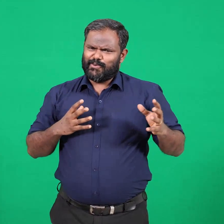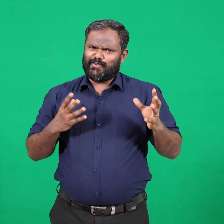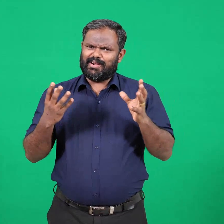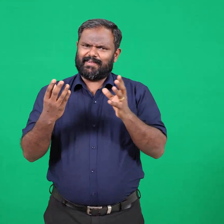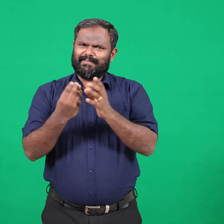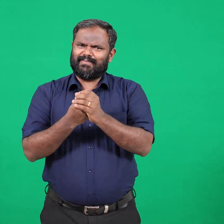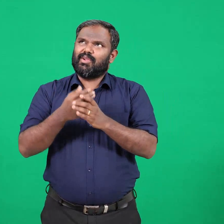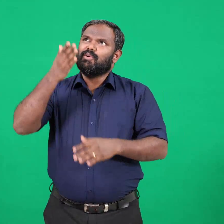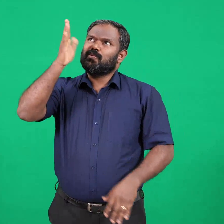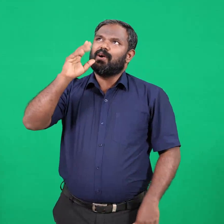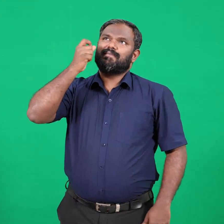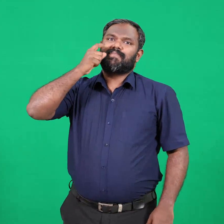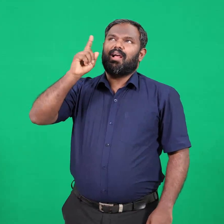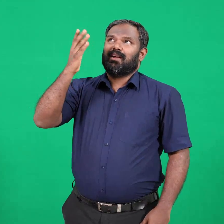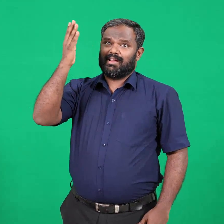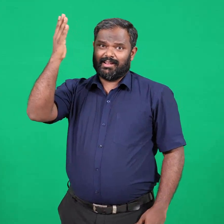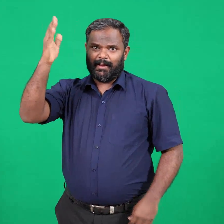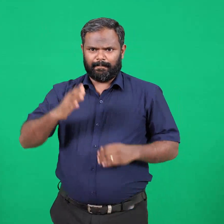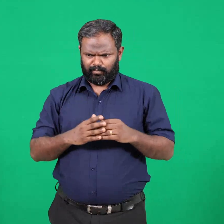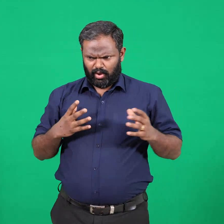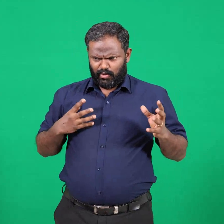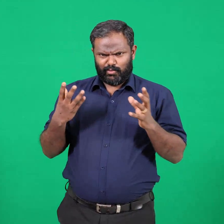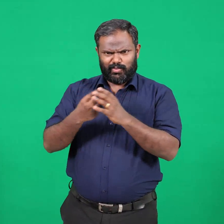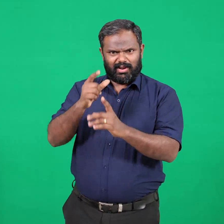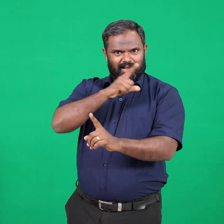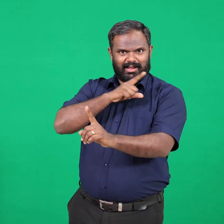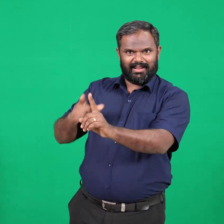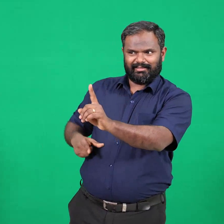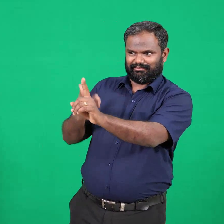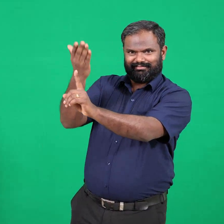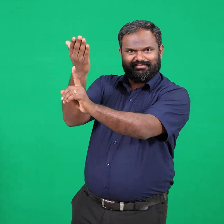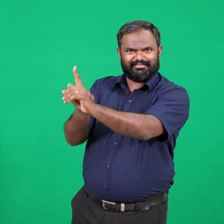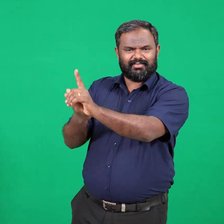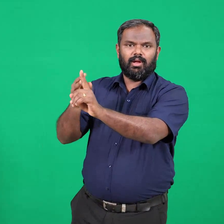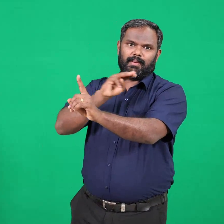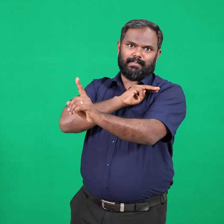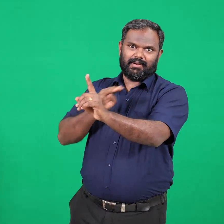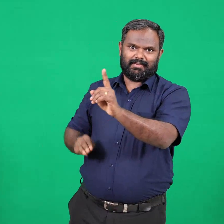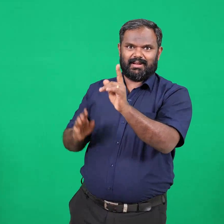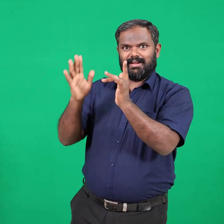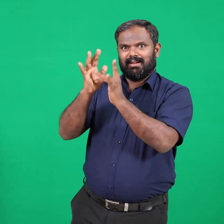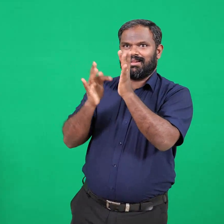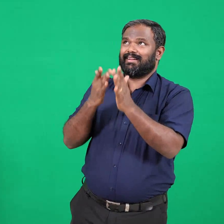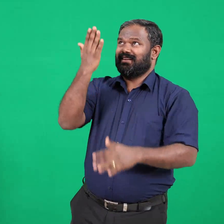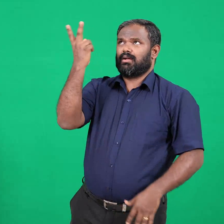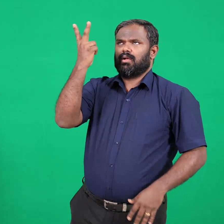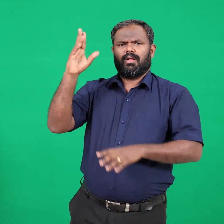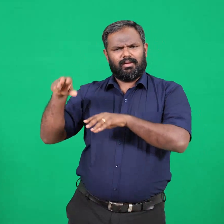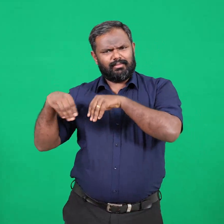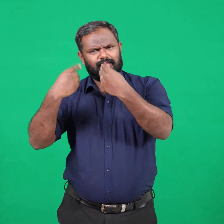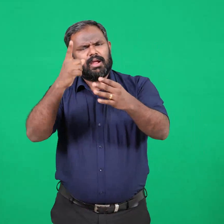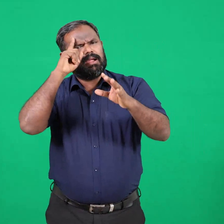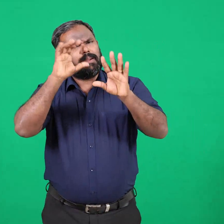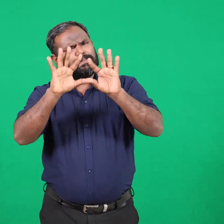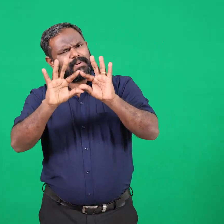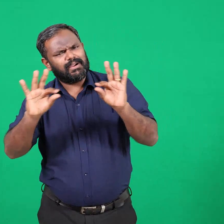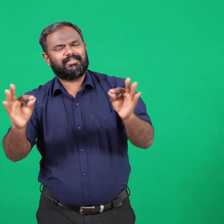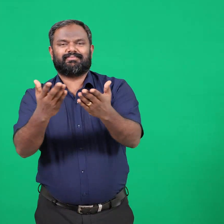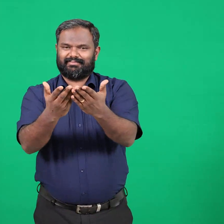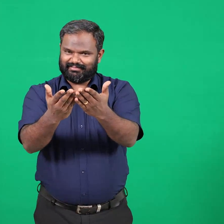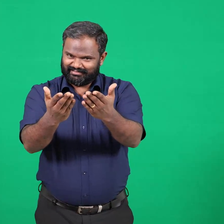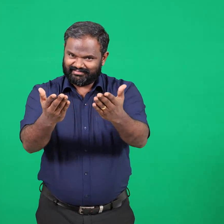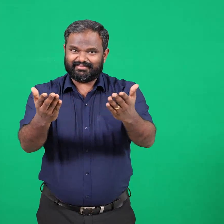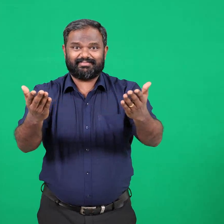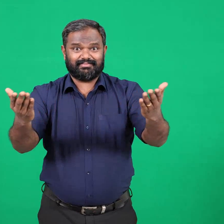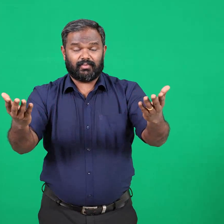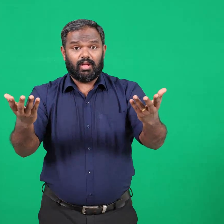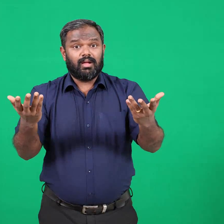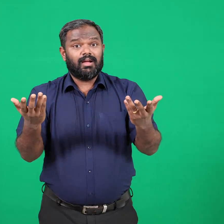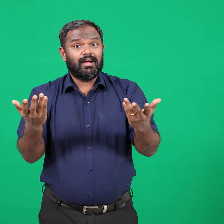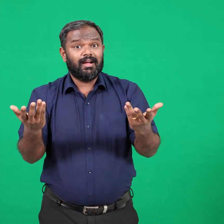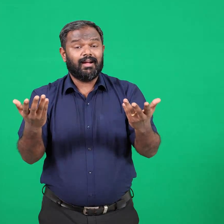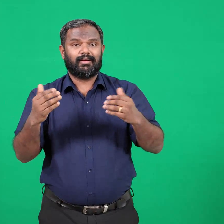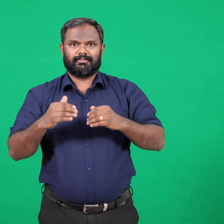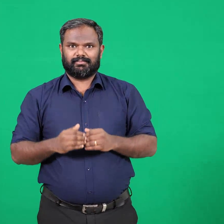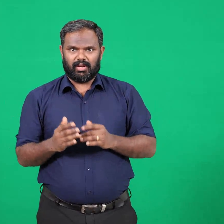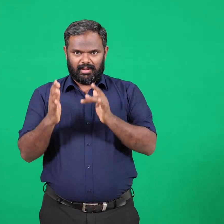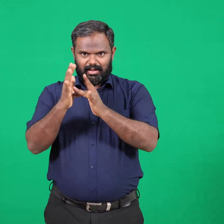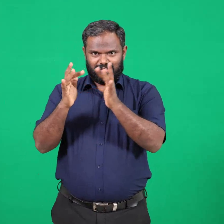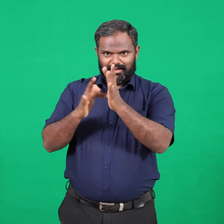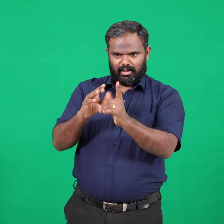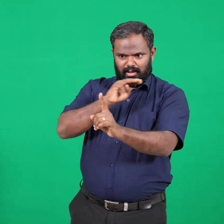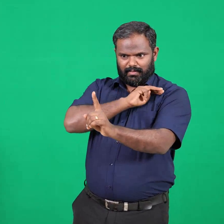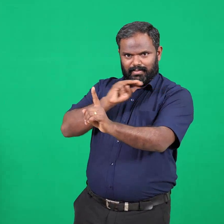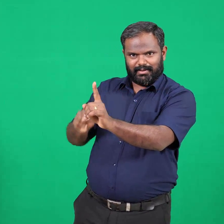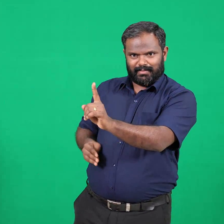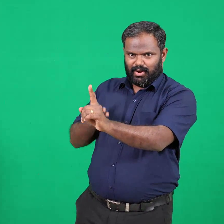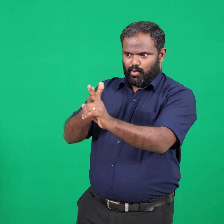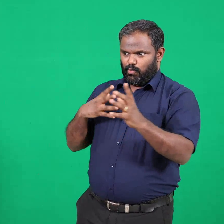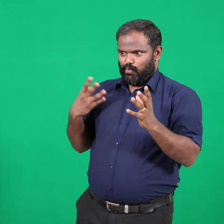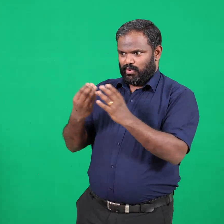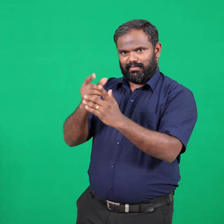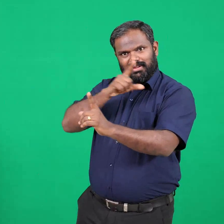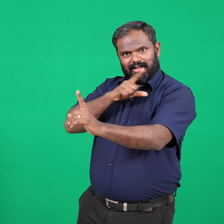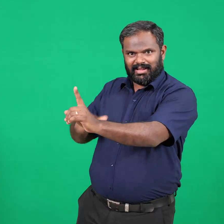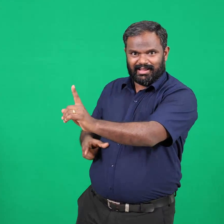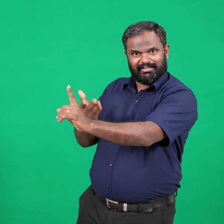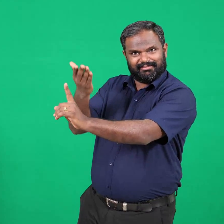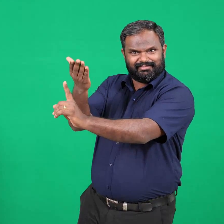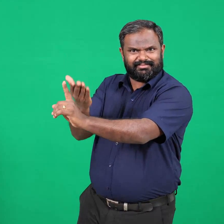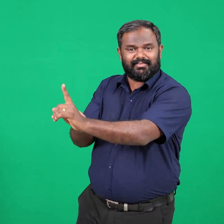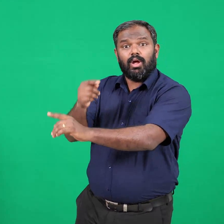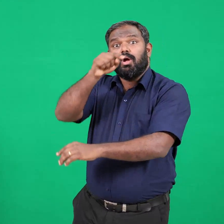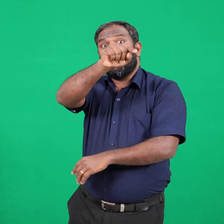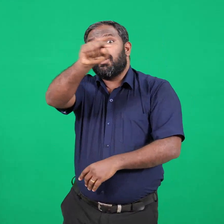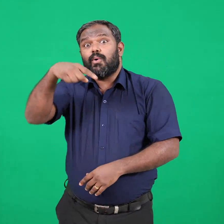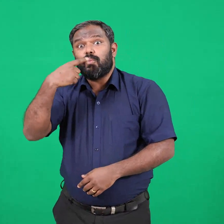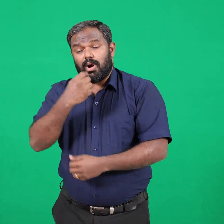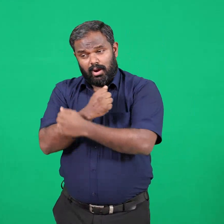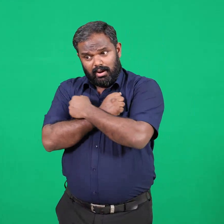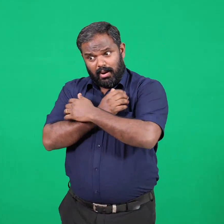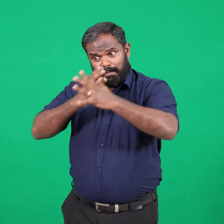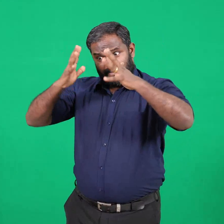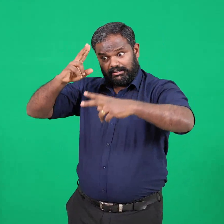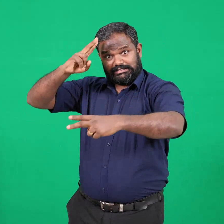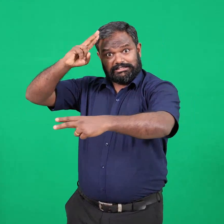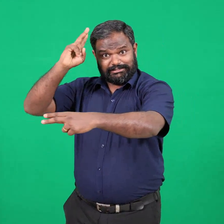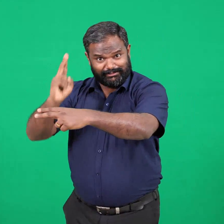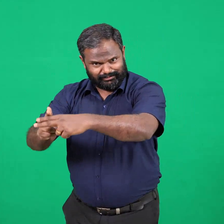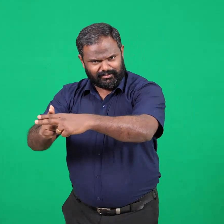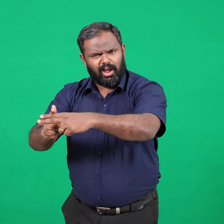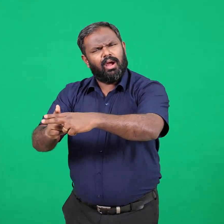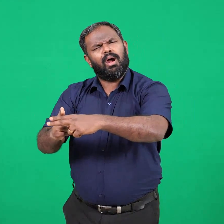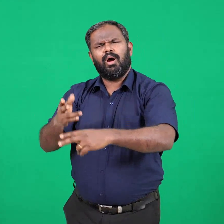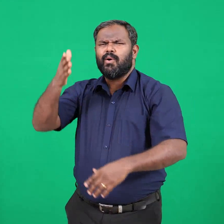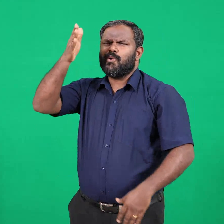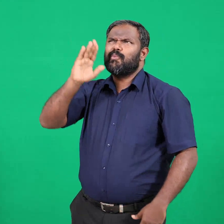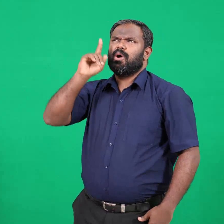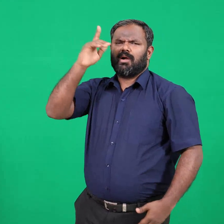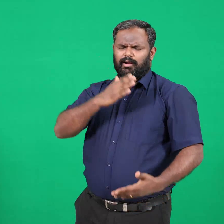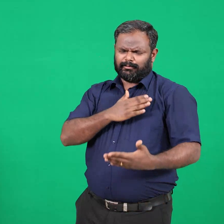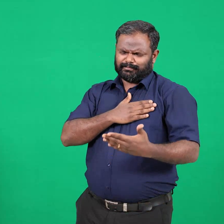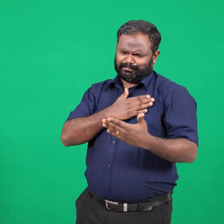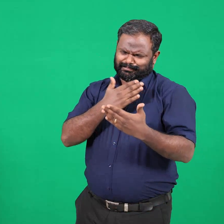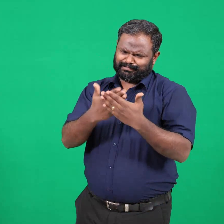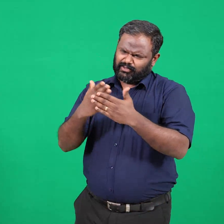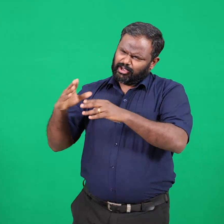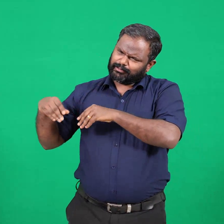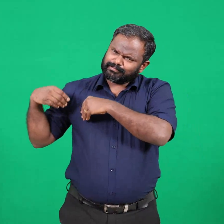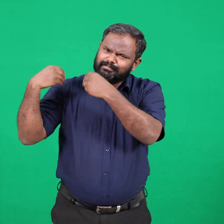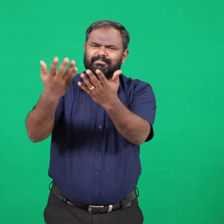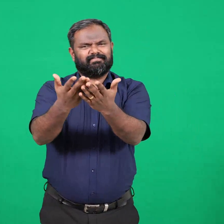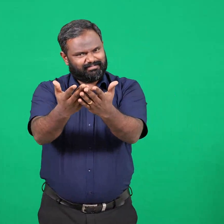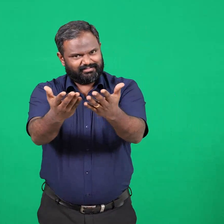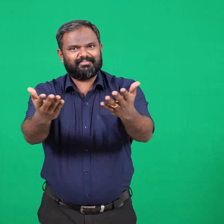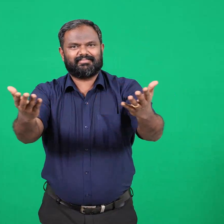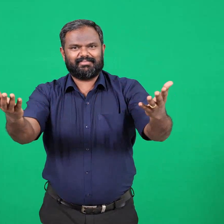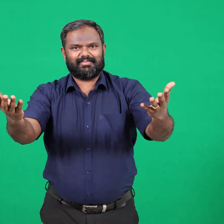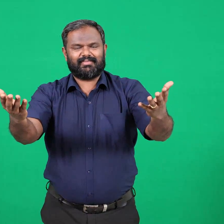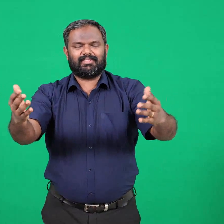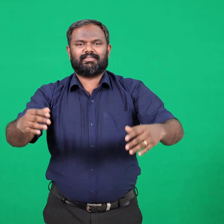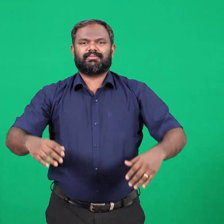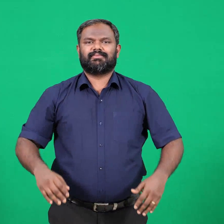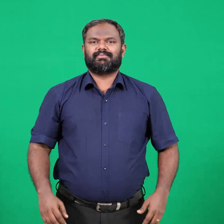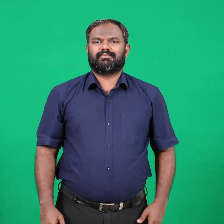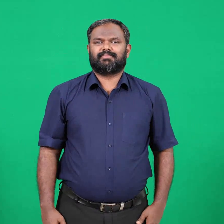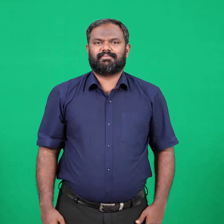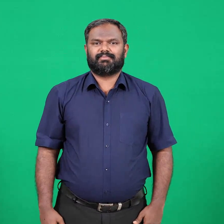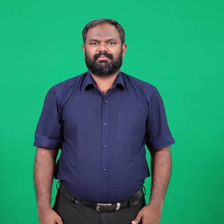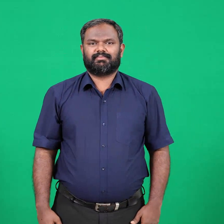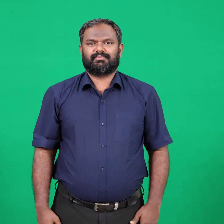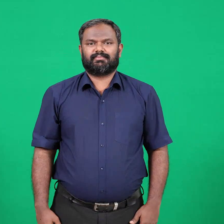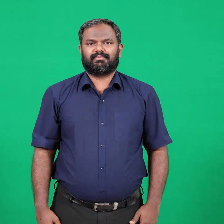Peace to the brothers and love with faith from God the Father and the Lord Jesus Christ. Grace to all who love our Lord Jesus Christ with an undying love.